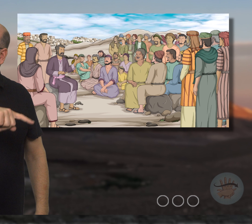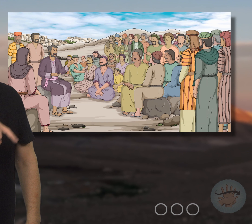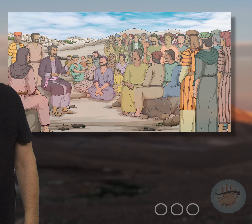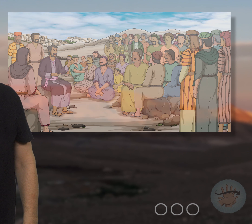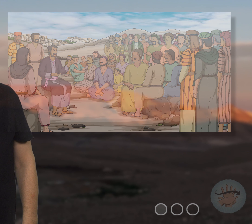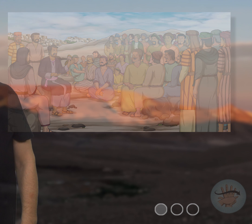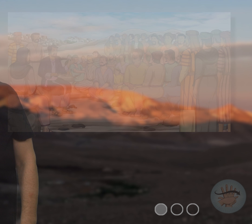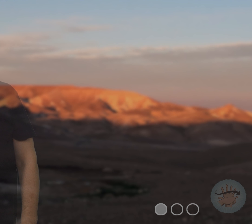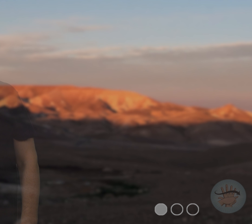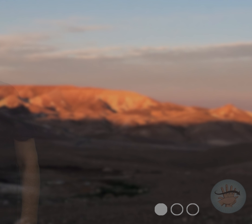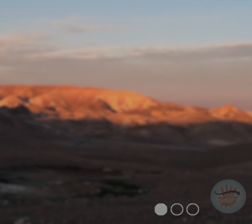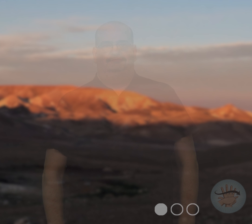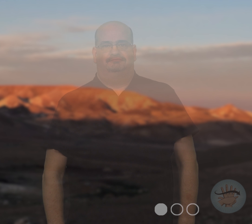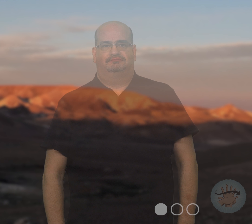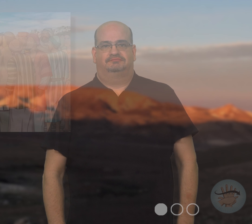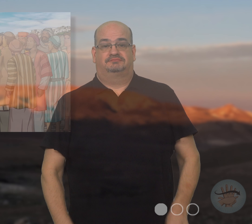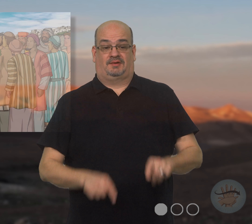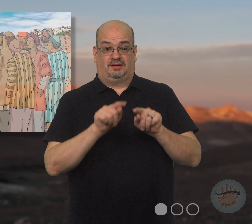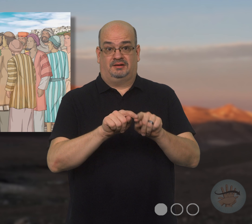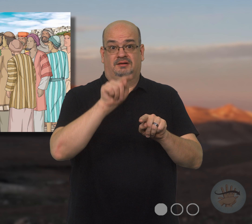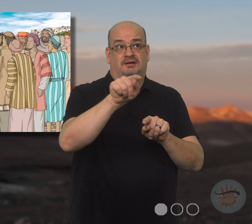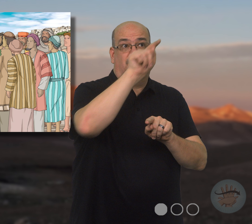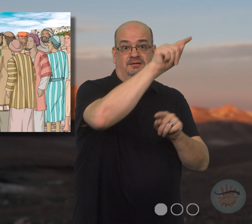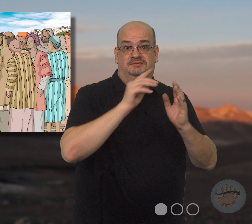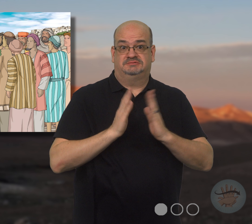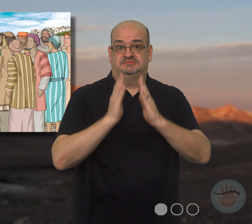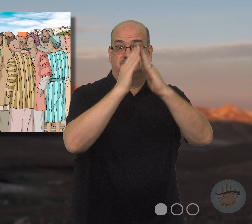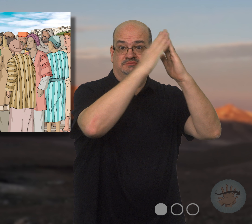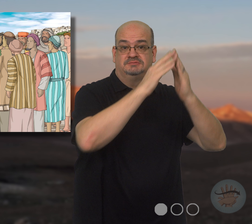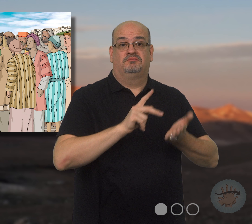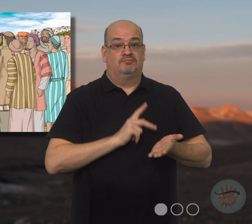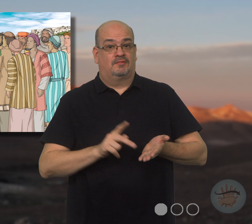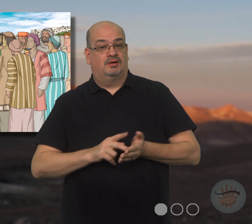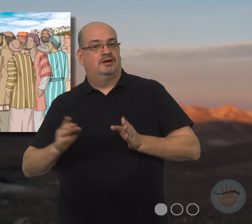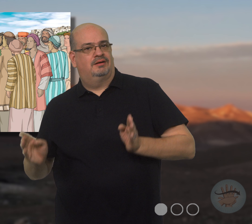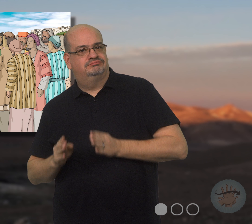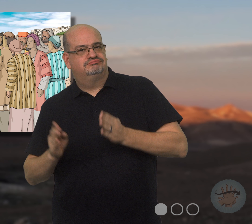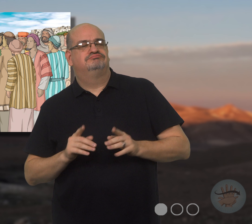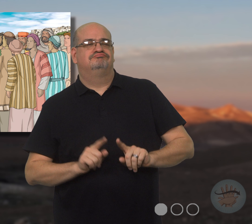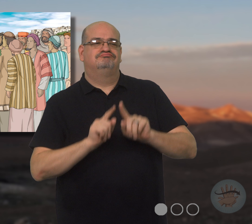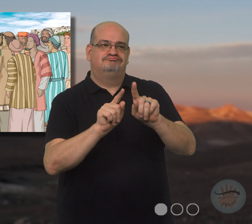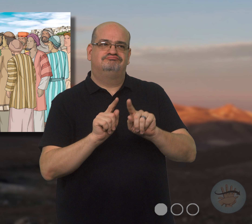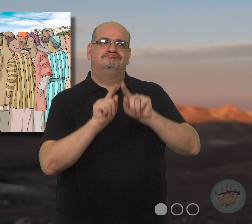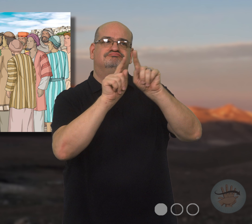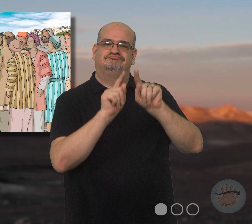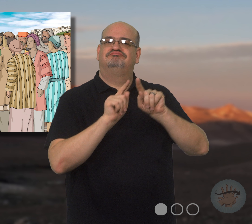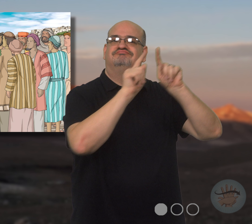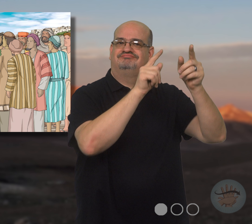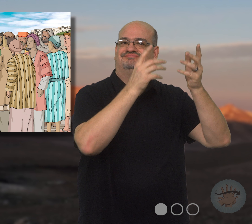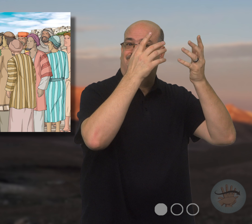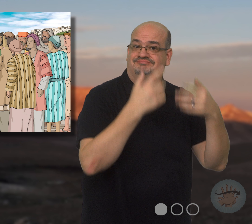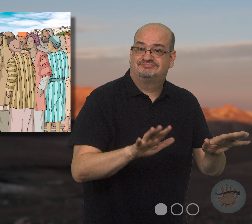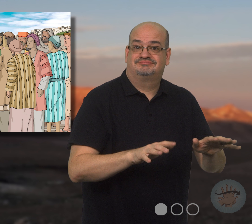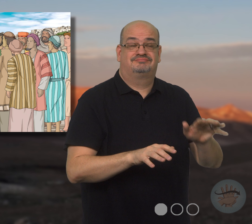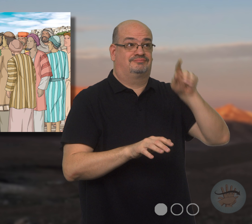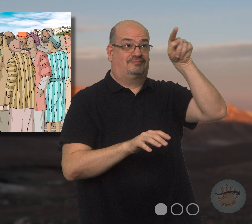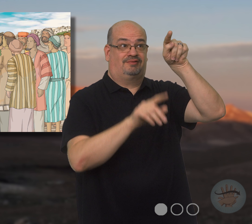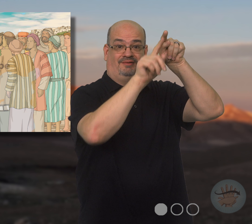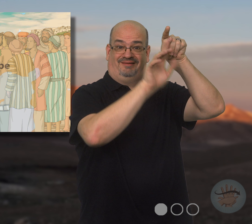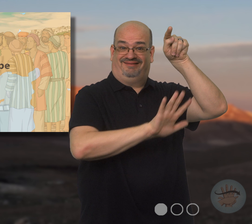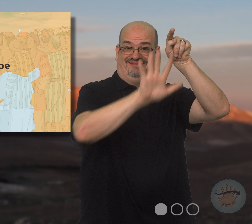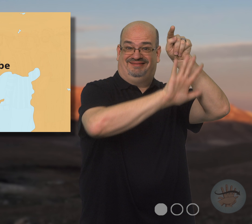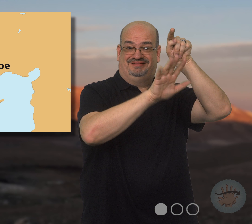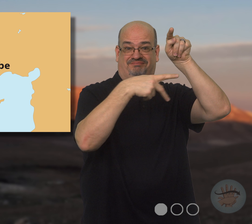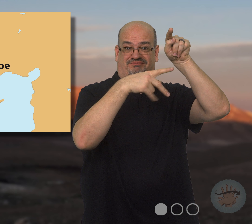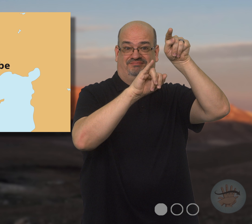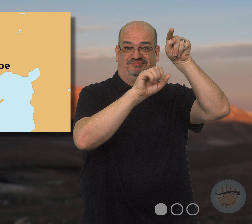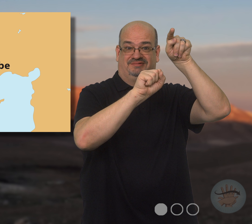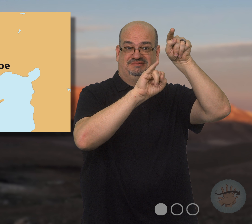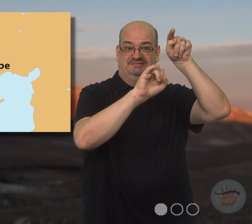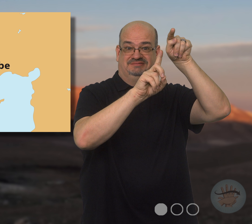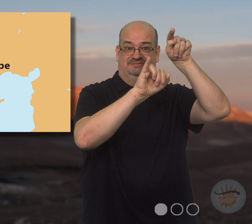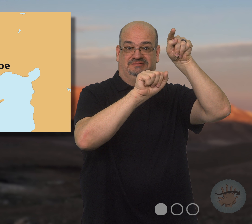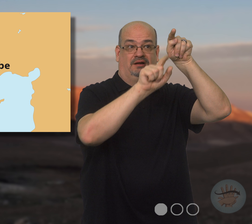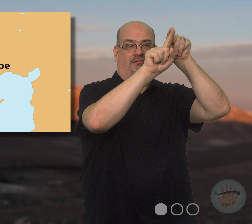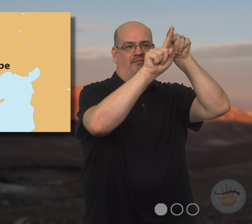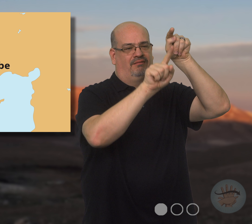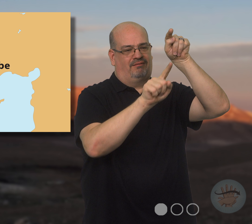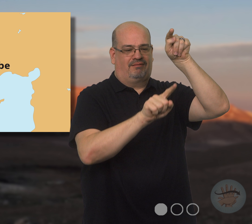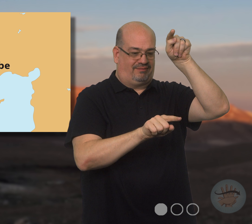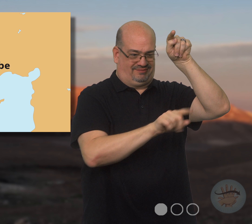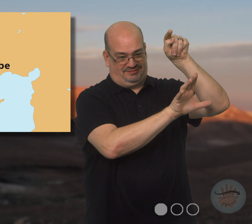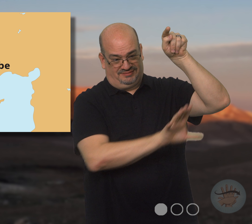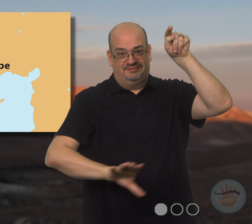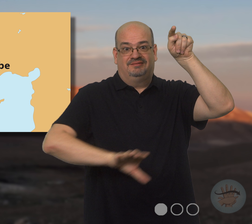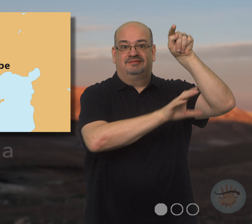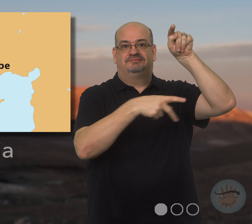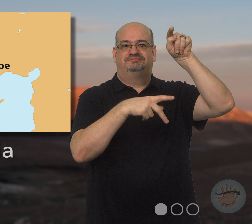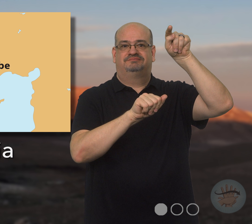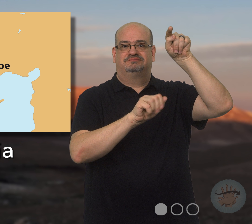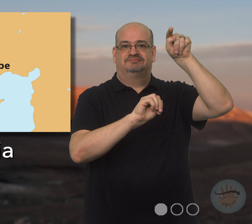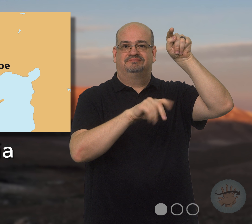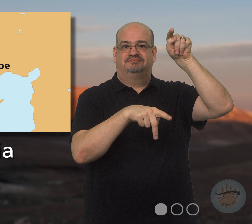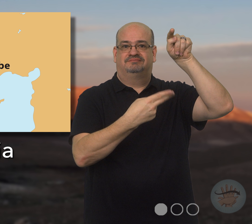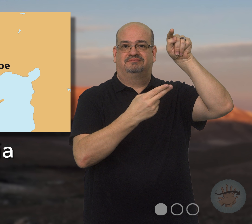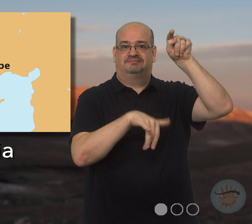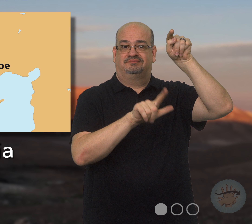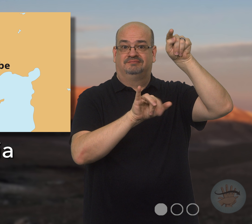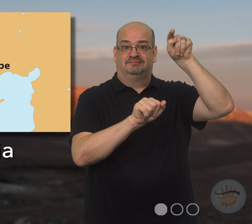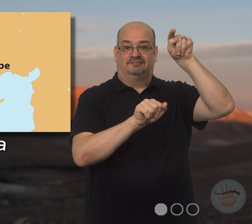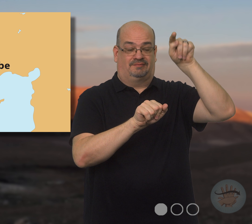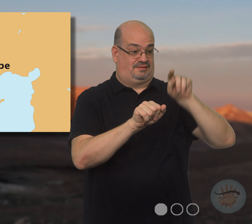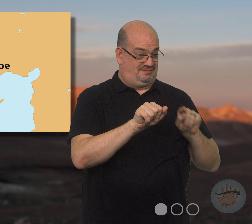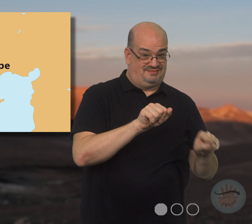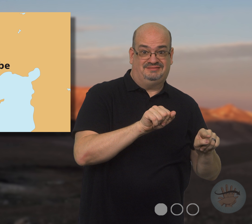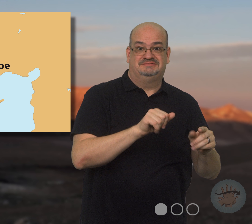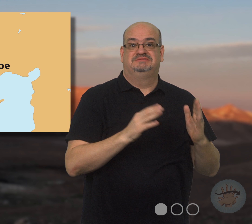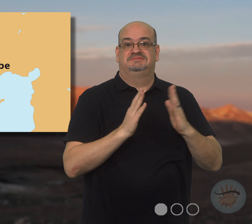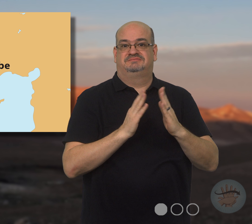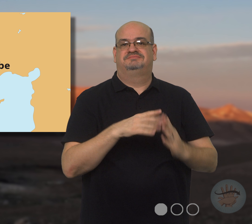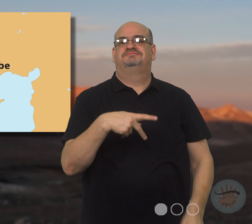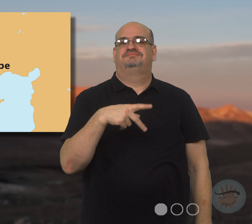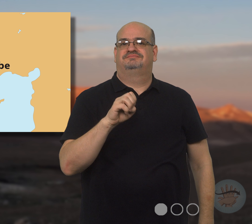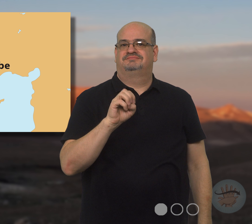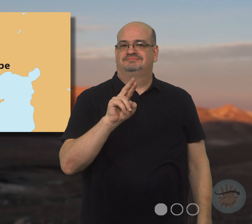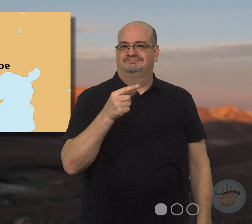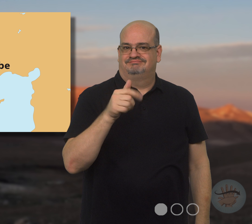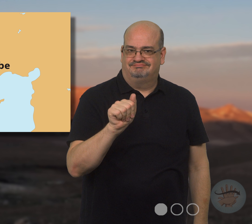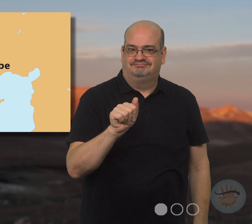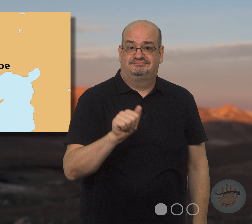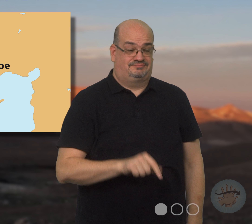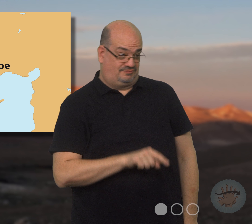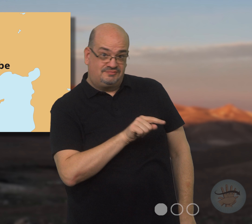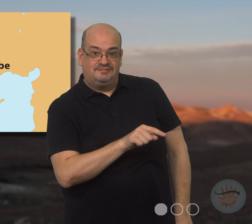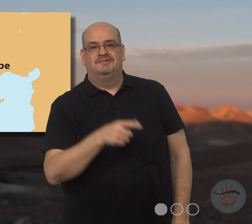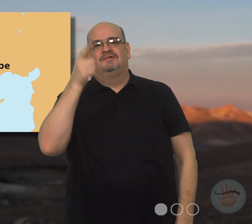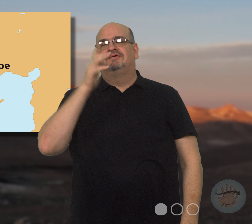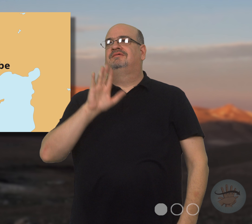After passing through Pisidia, they came to Pamphylia.